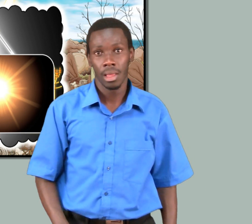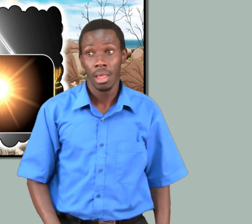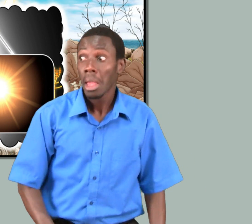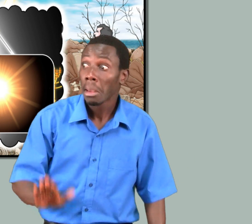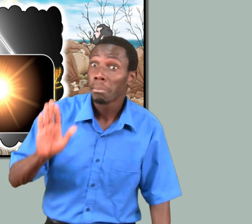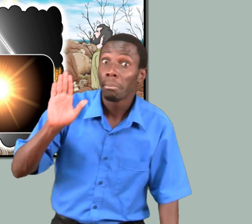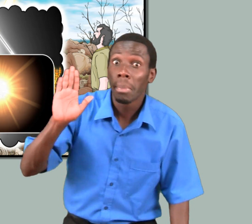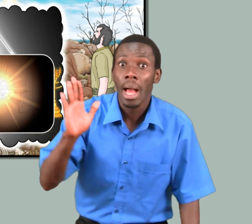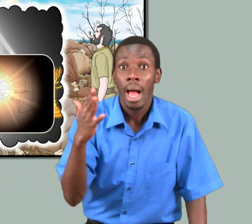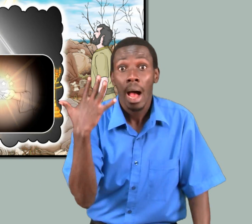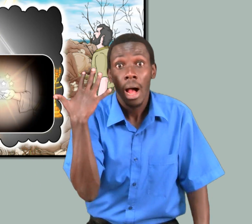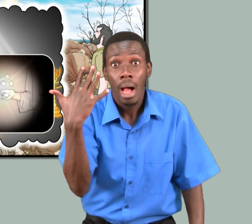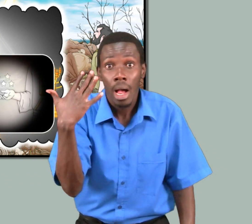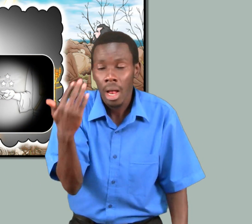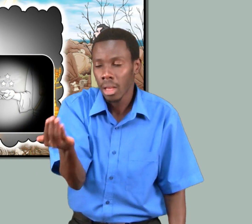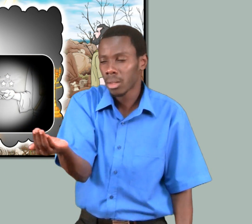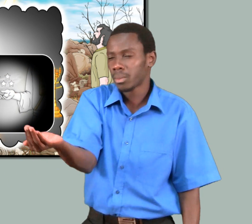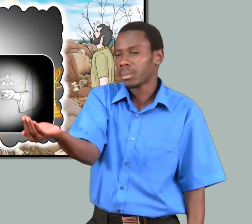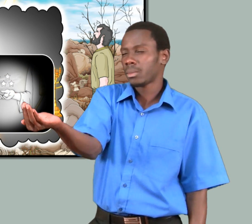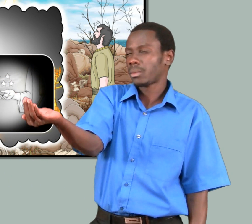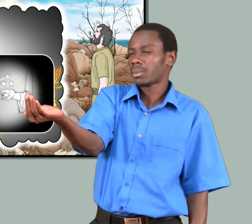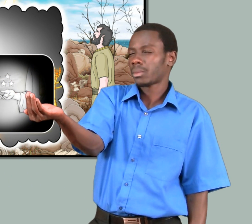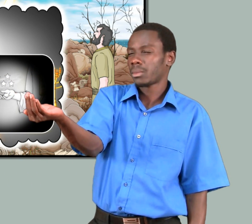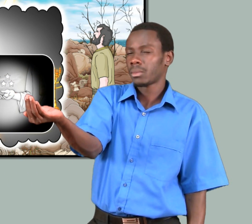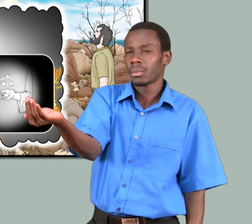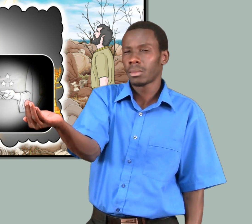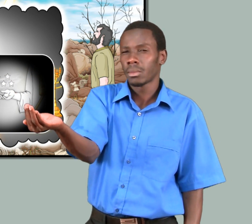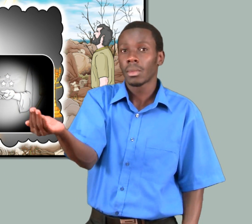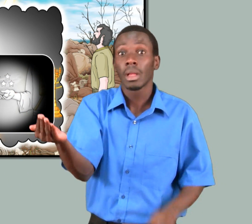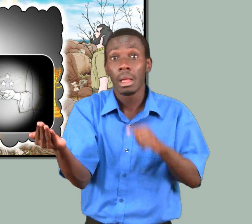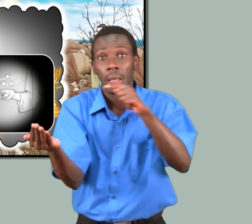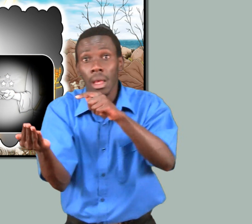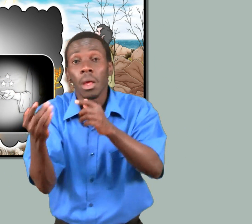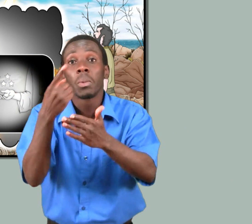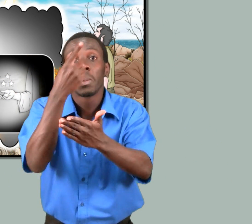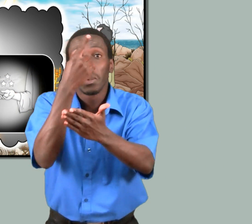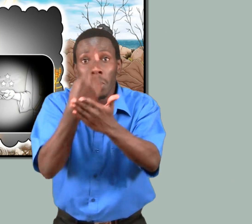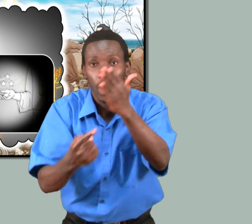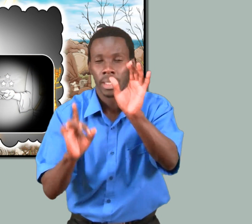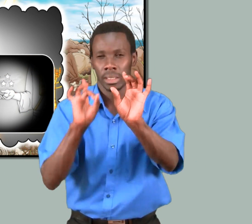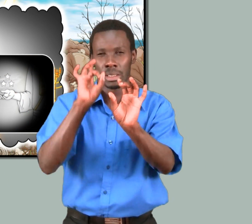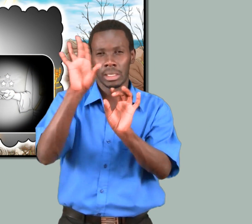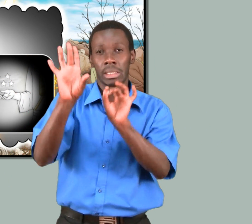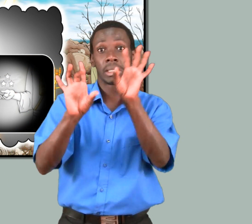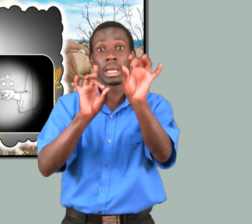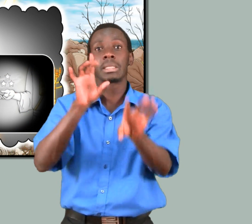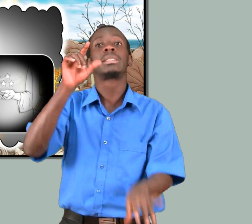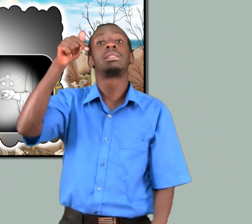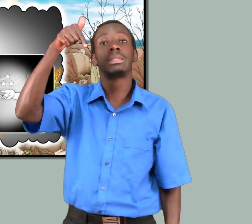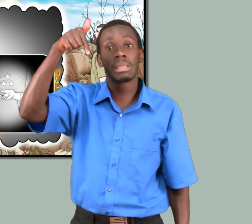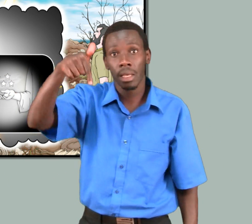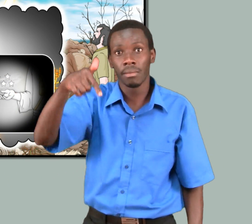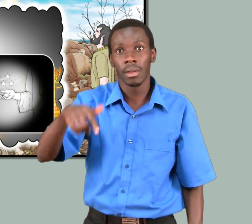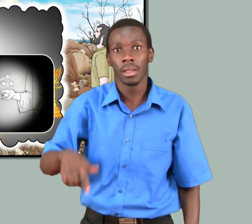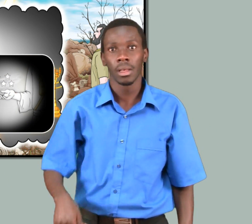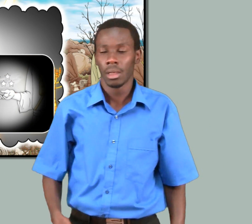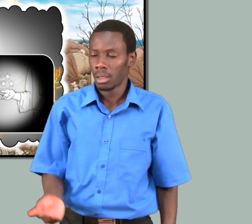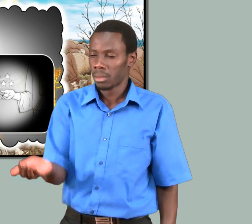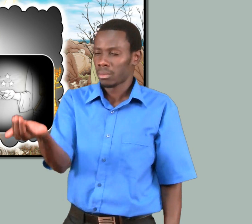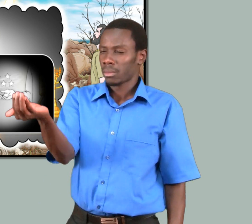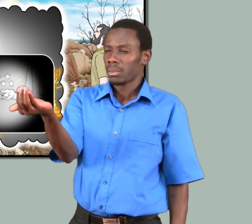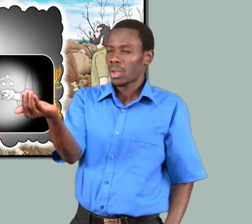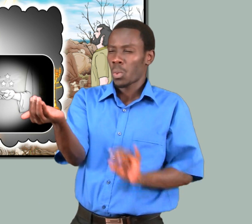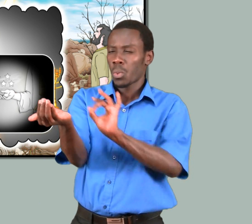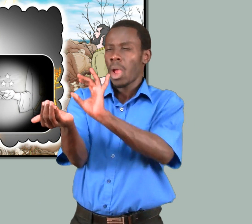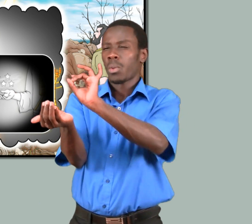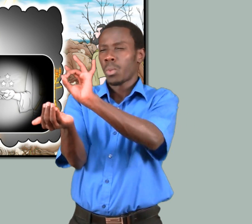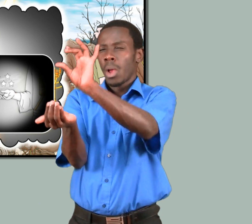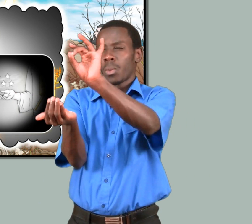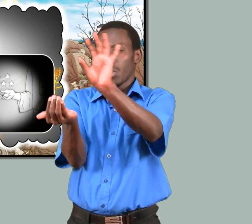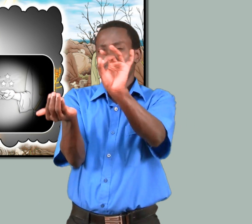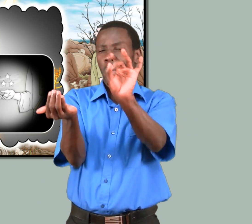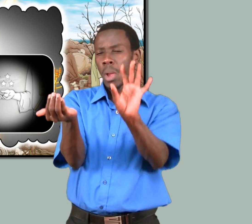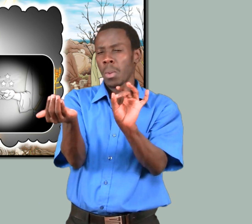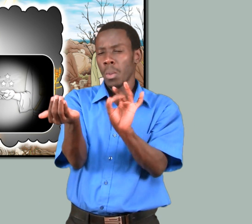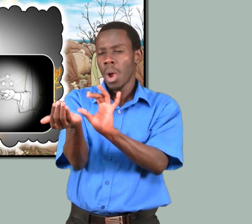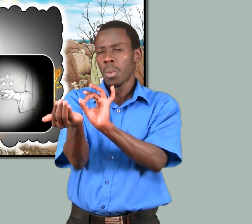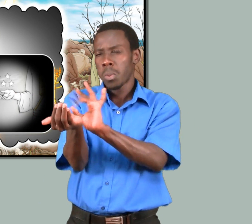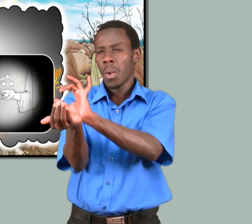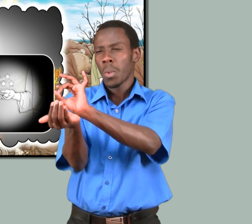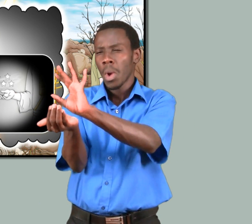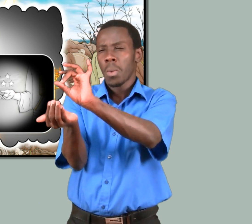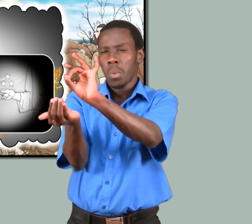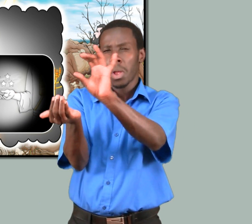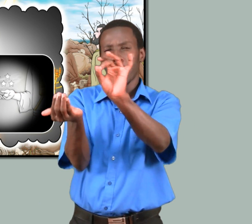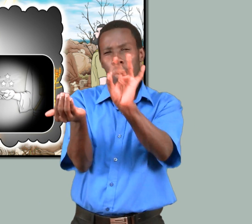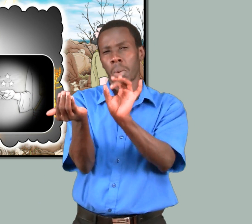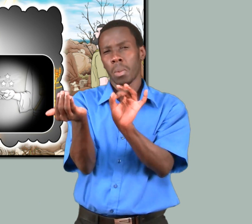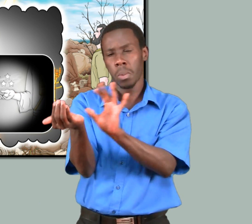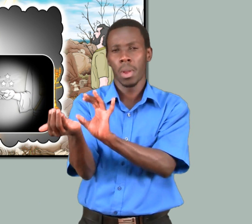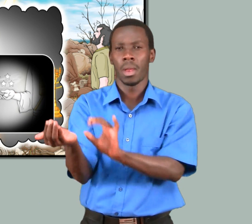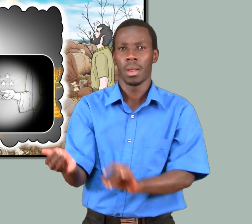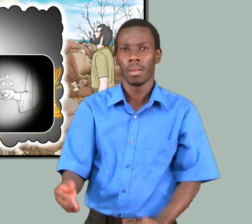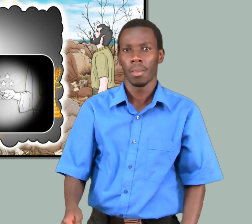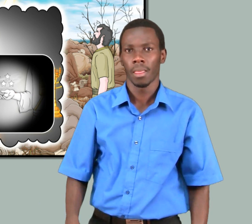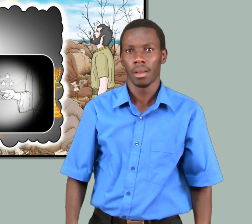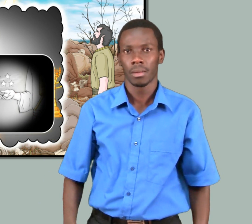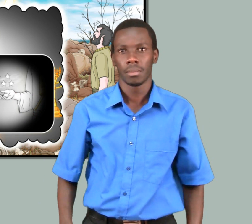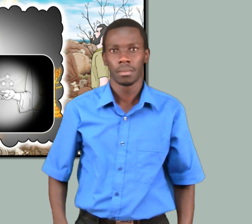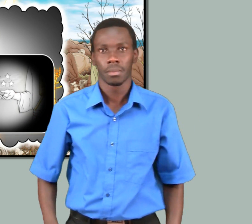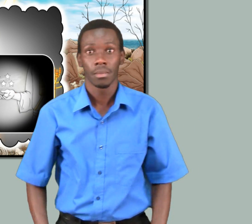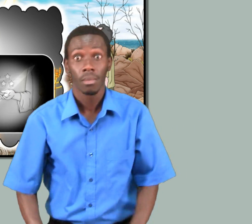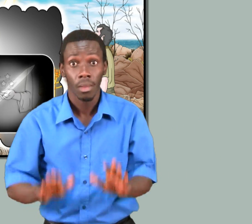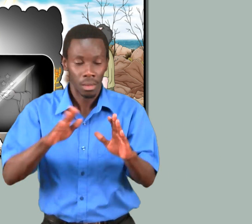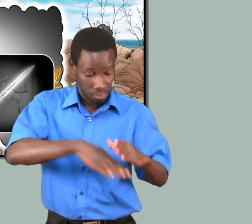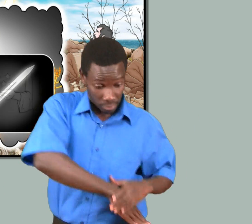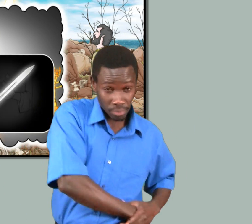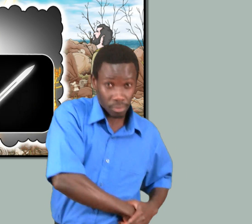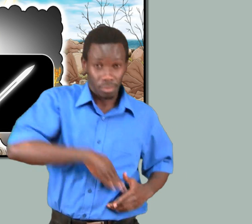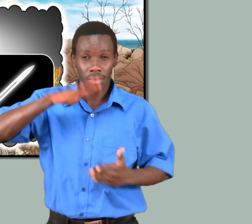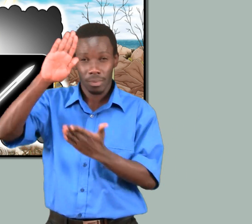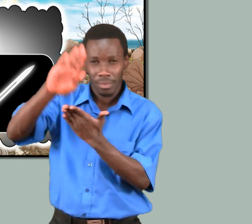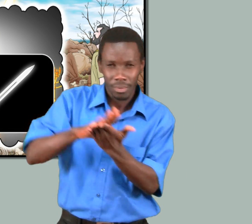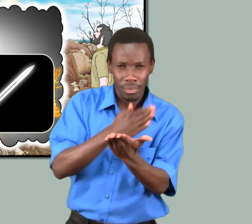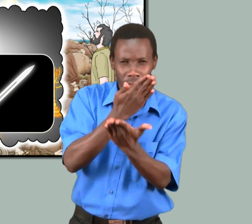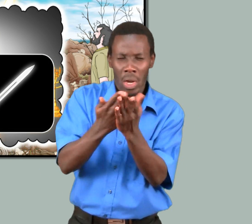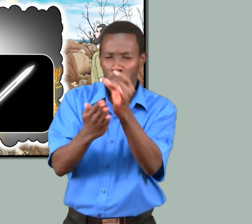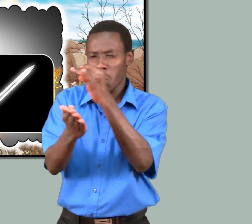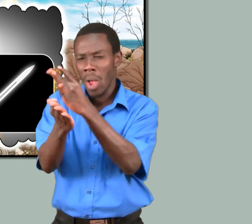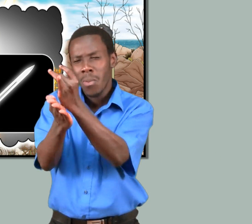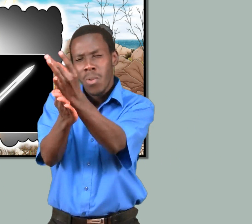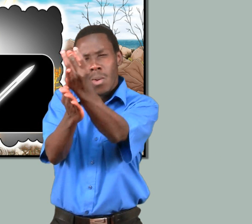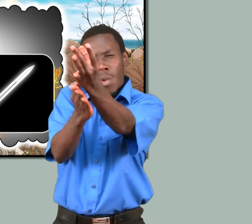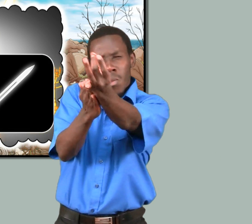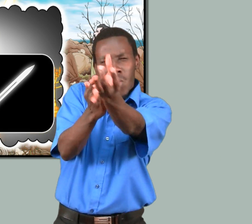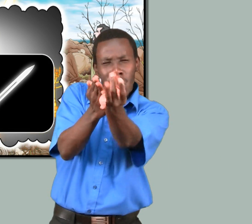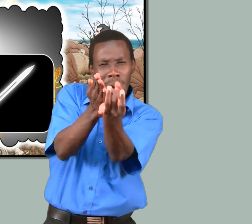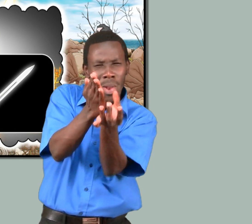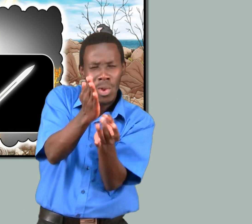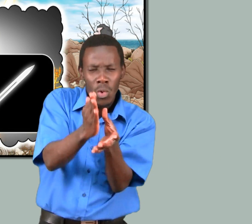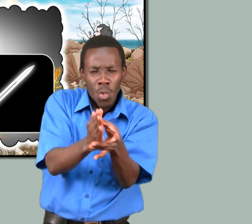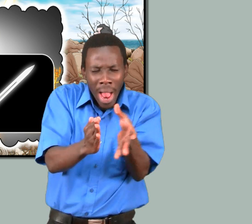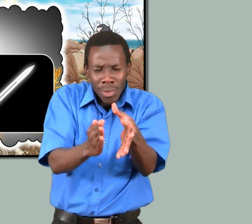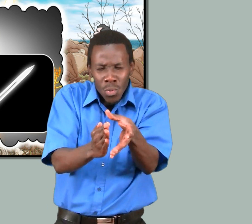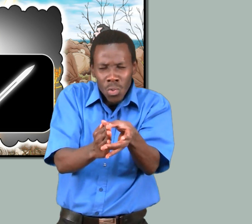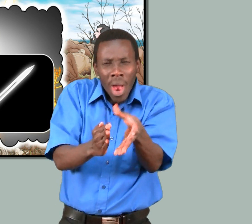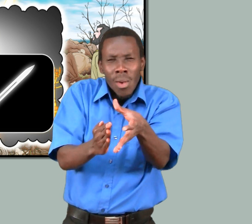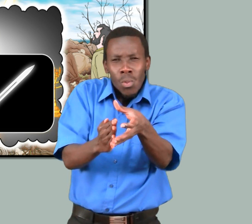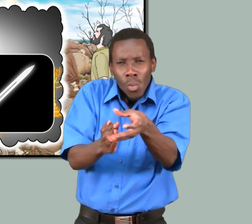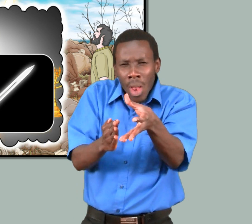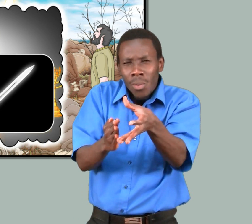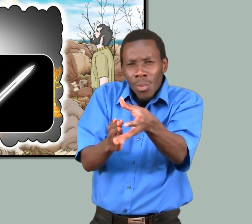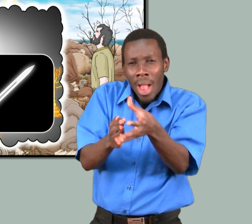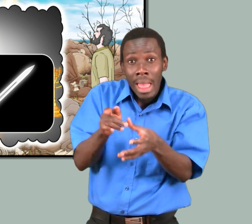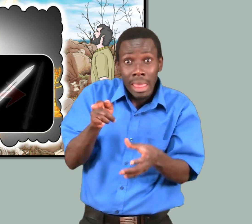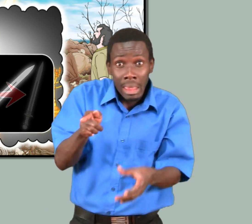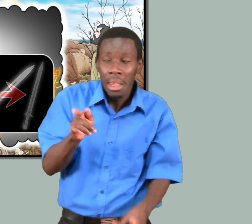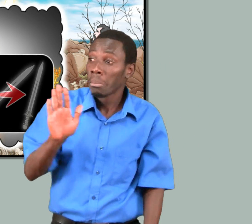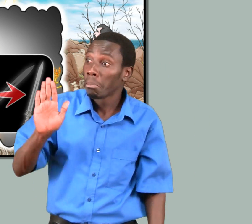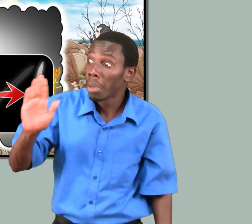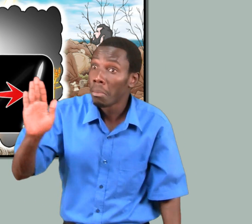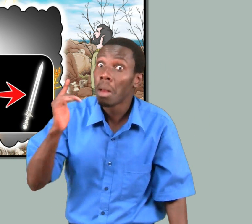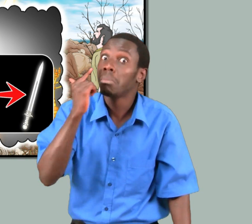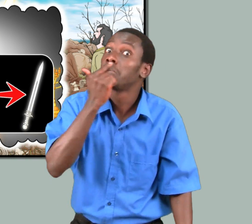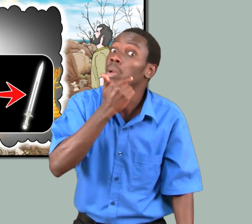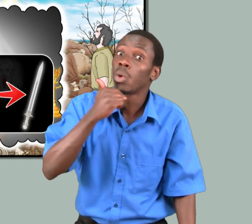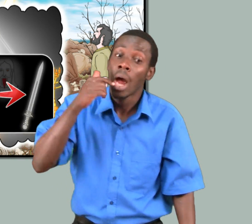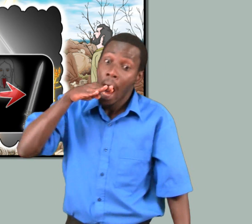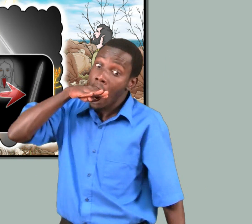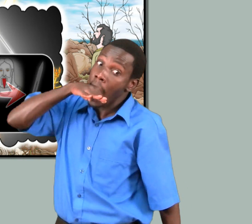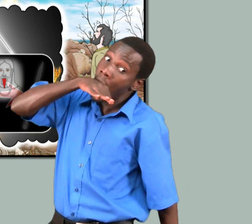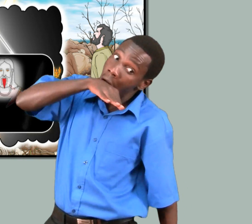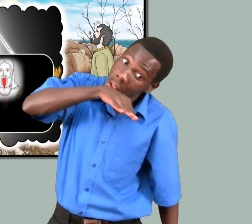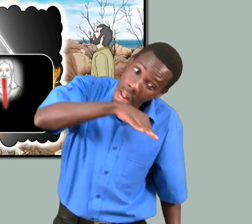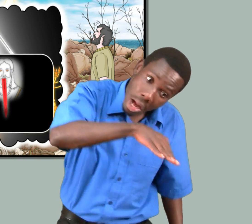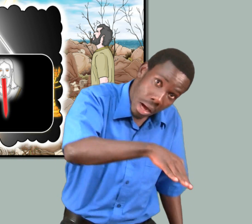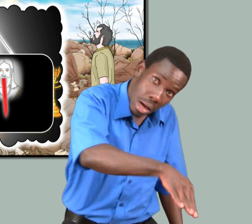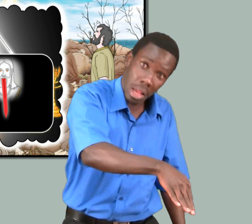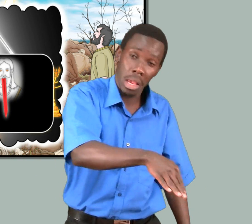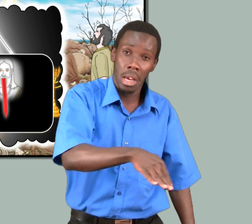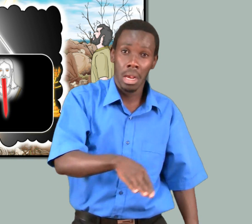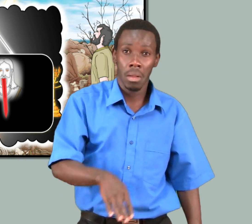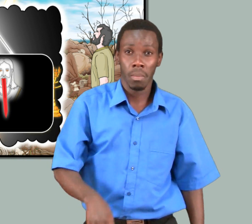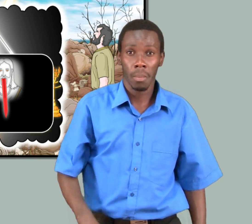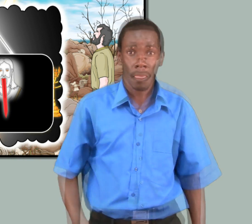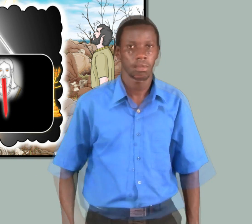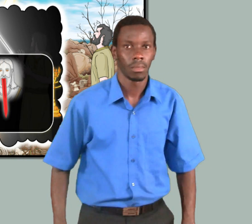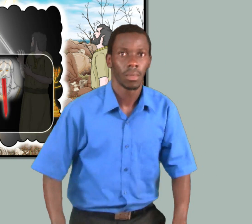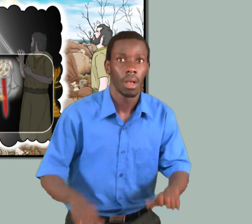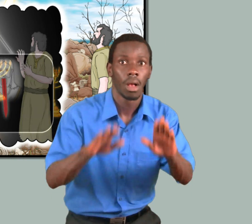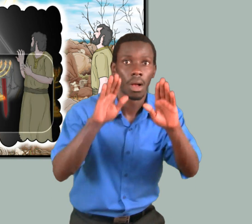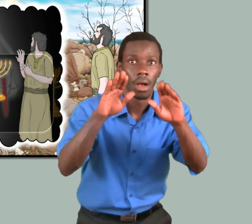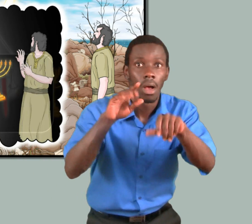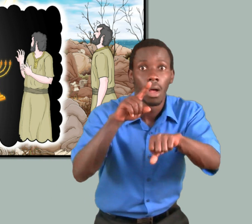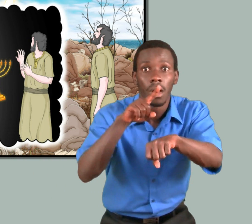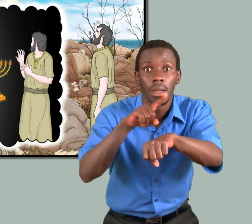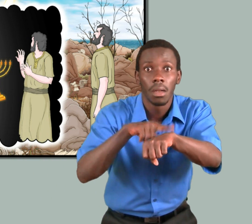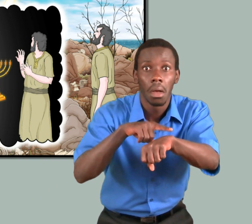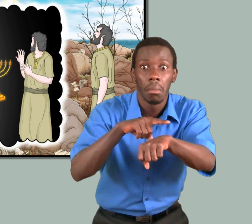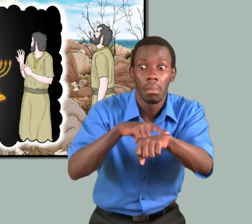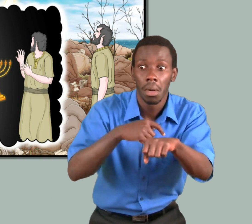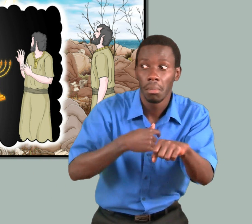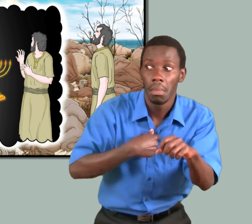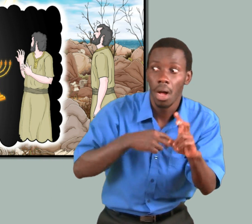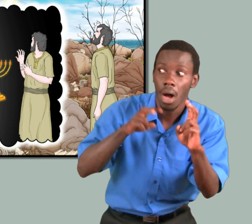He held in His right hand seven stars, and a sharp double-edged sword came from His mouth. His face was like the sun shining at its brightest.